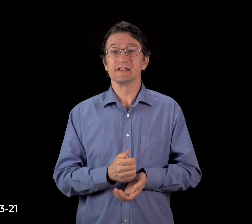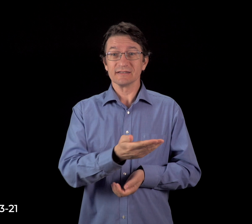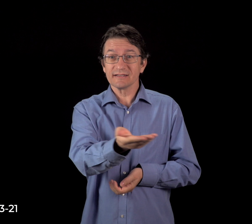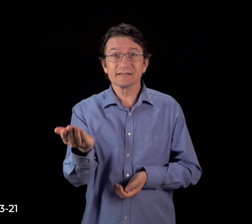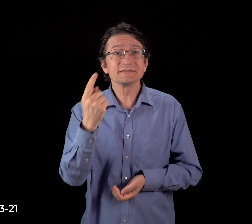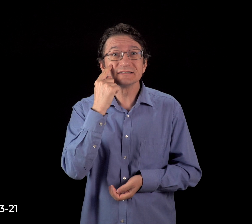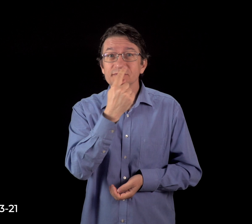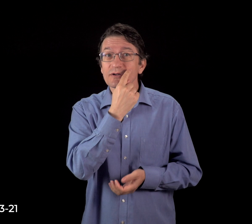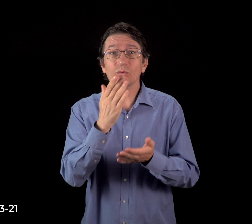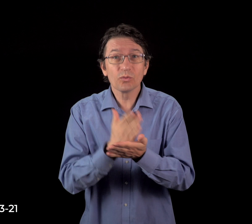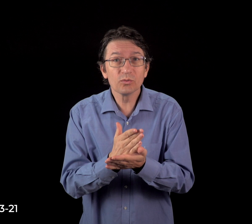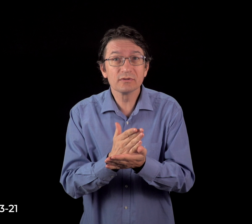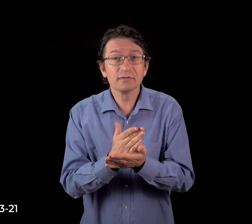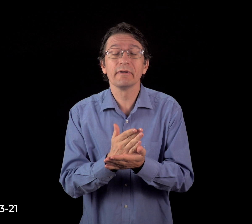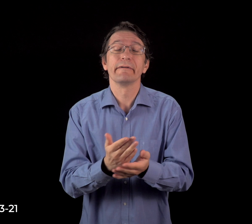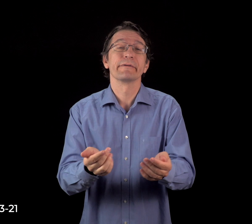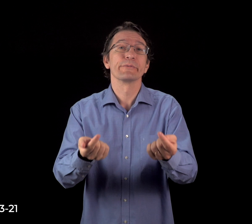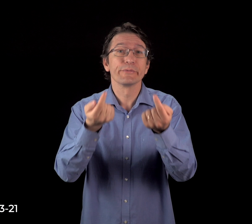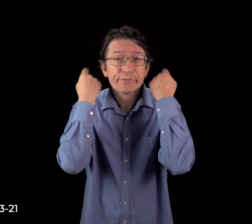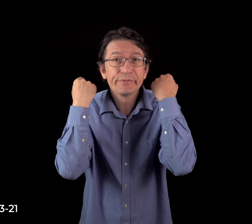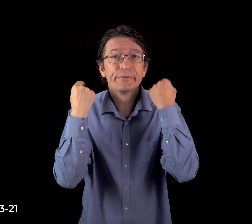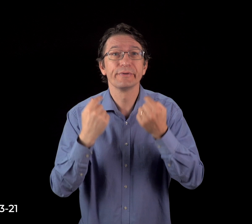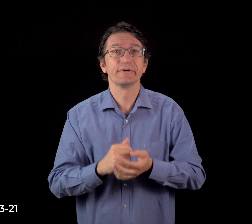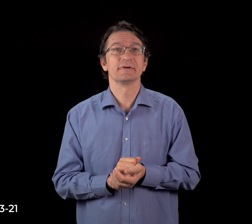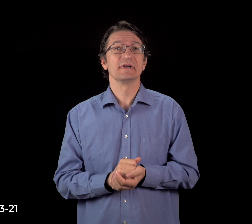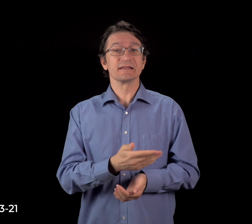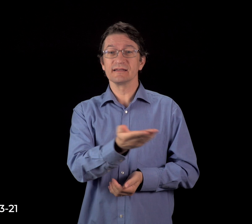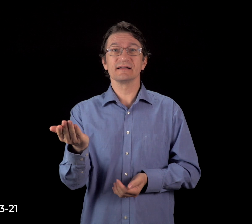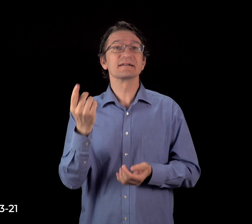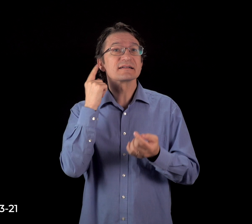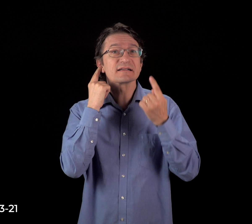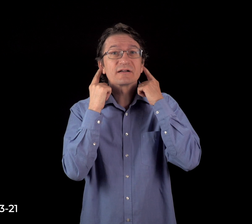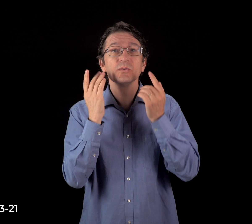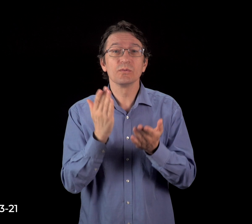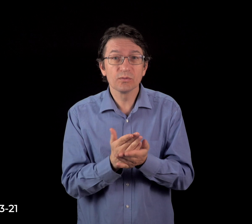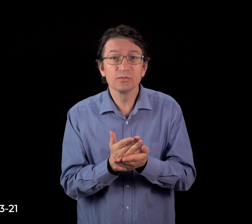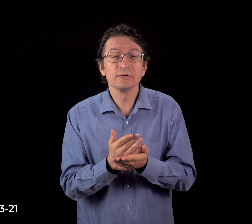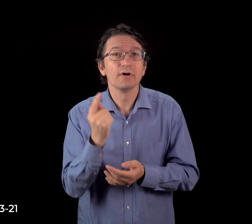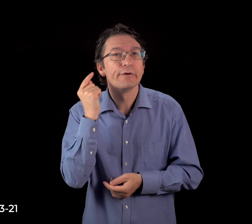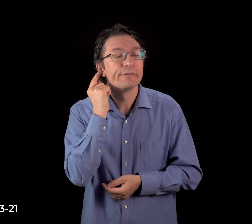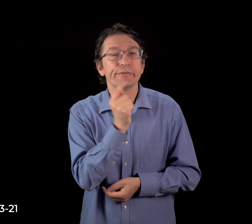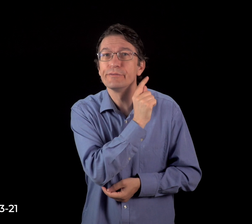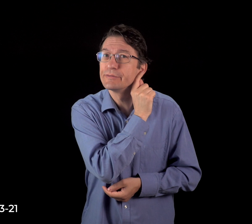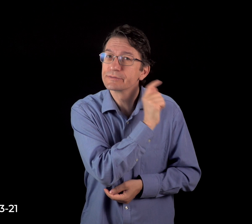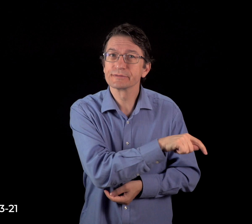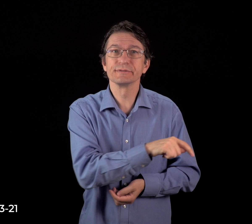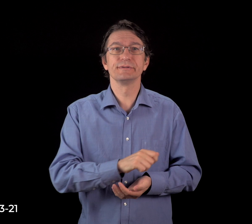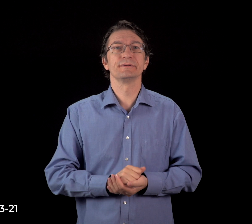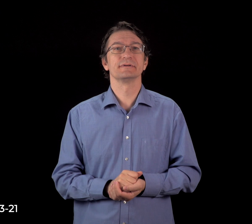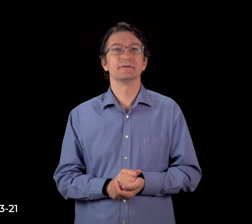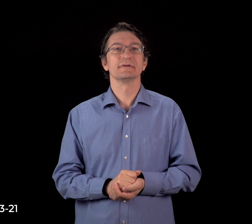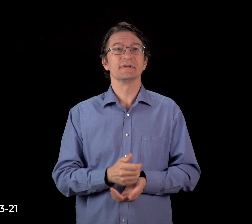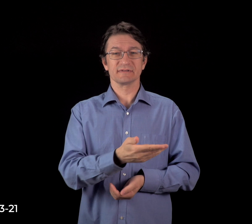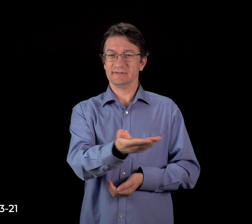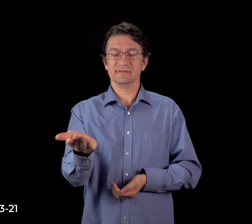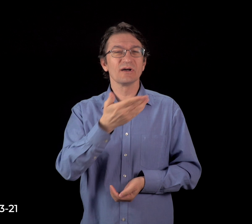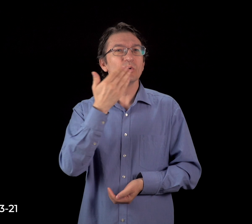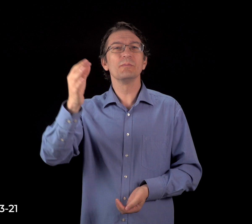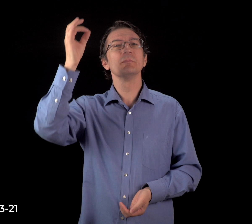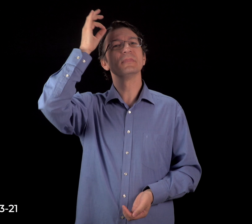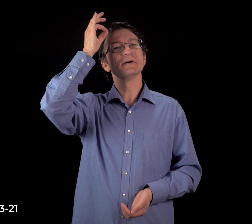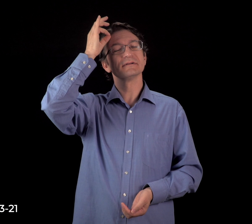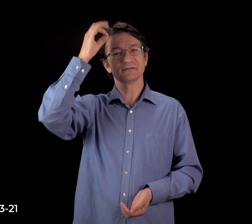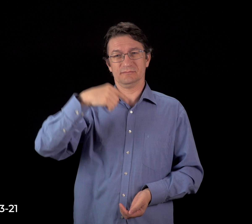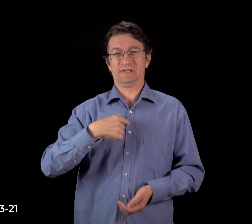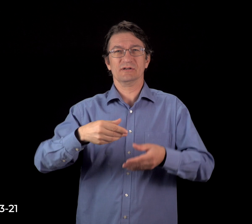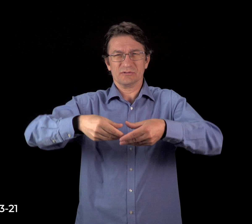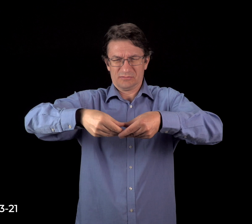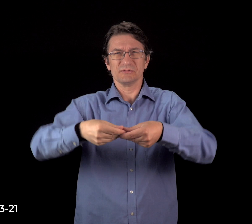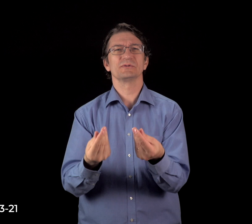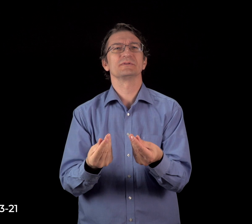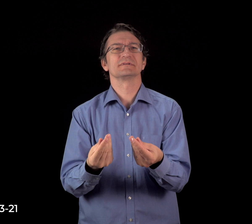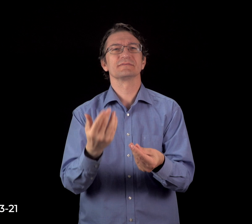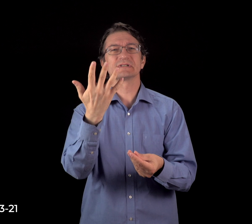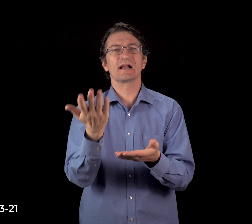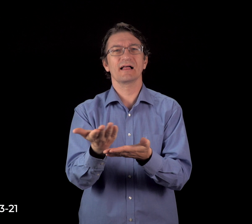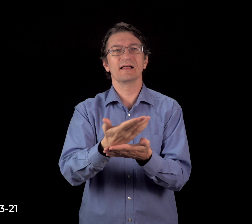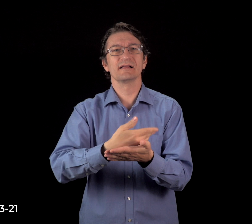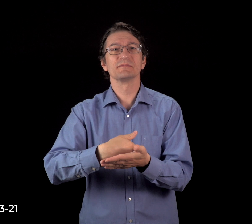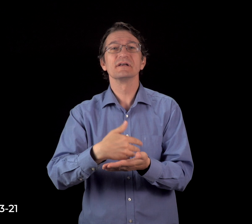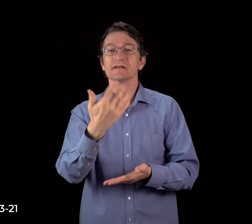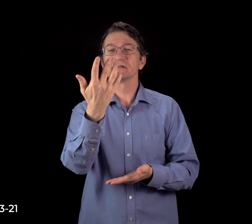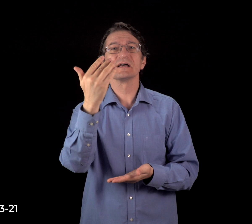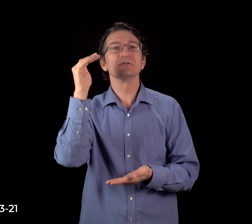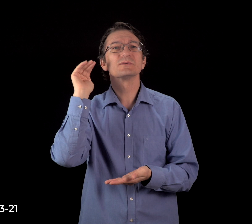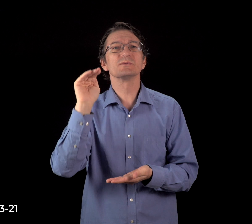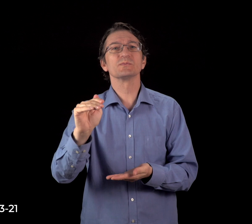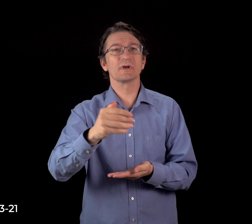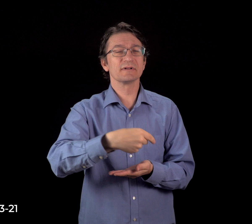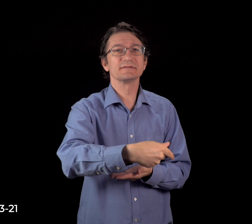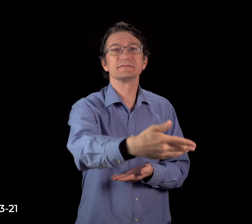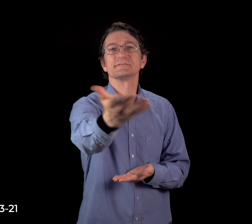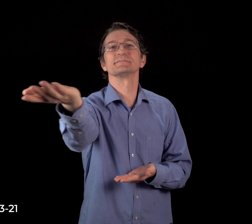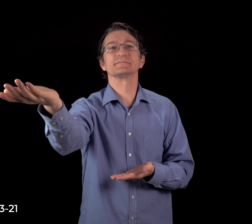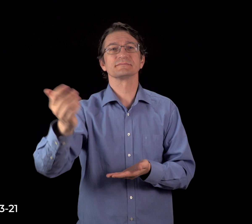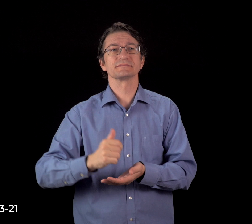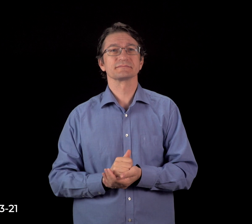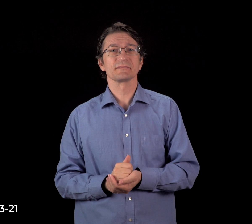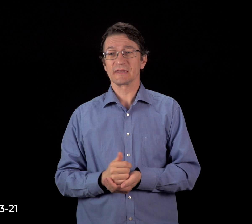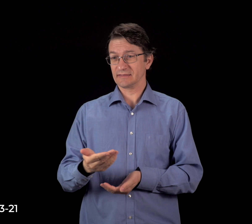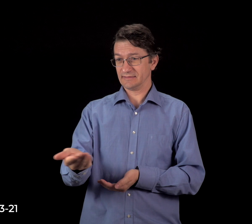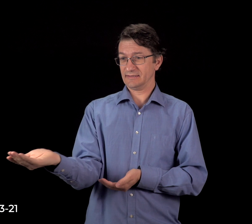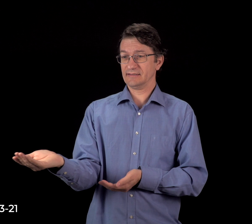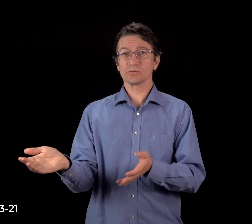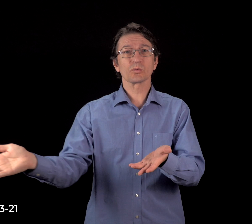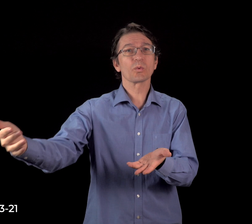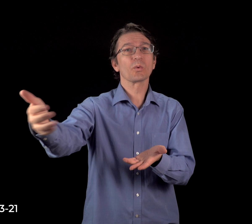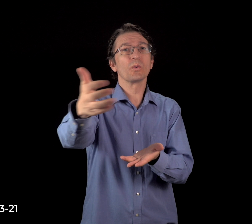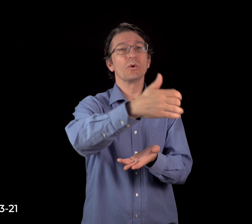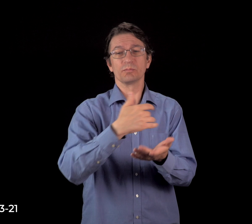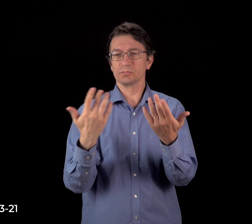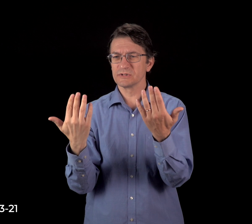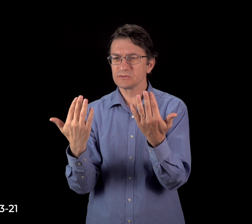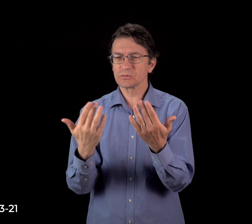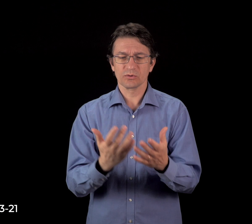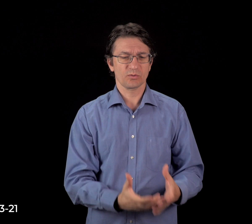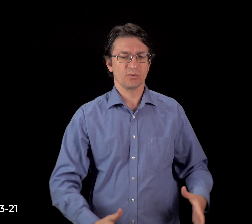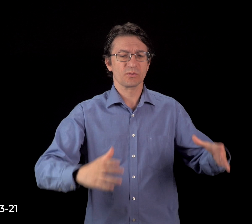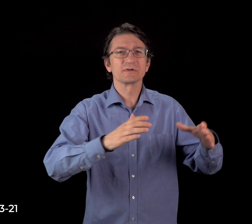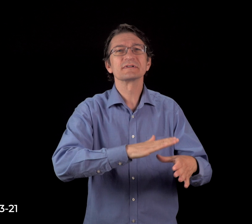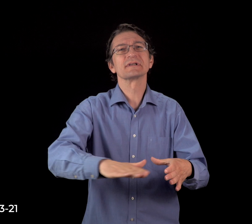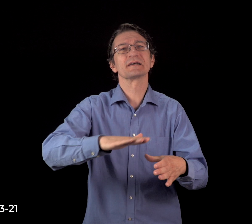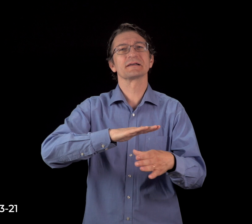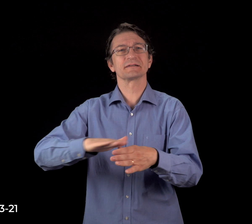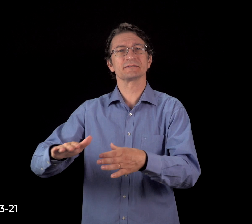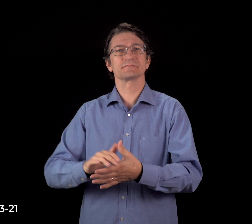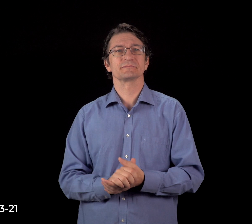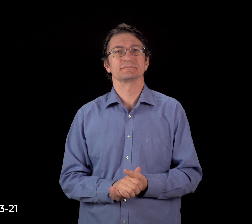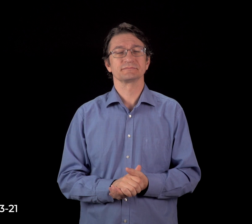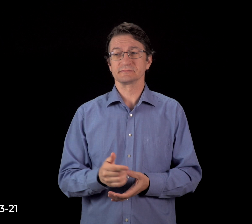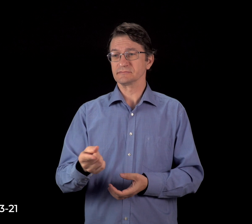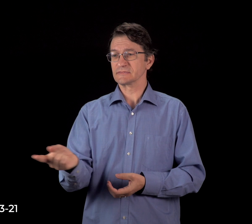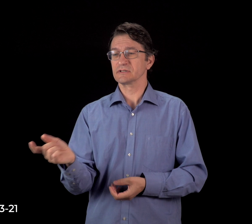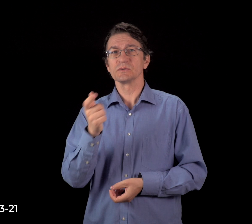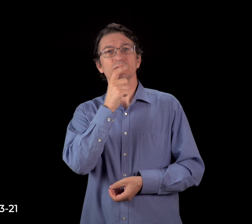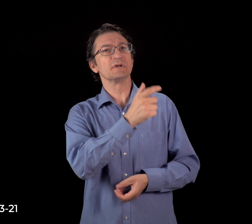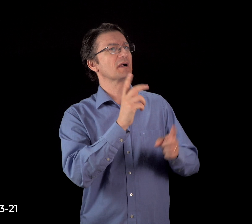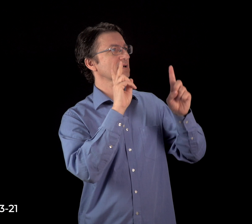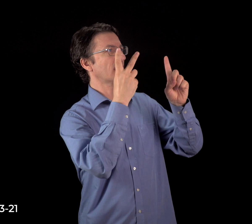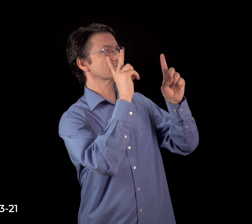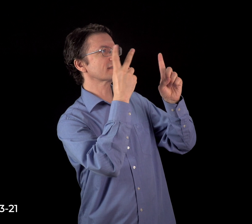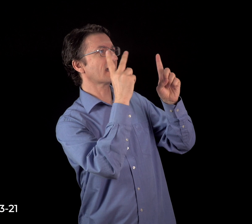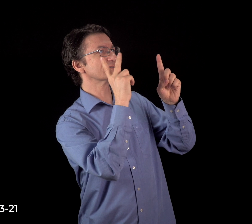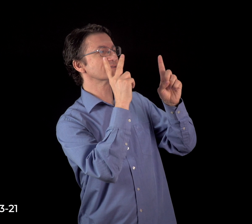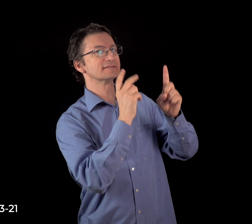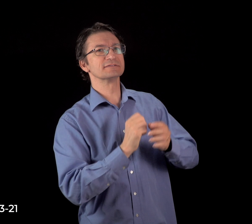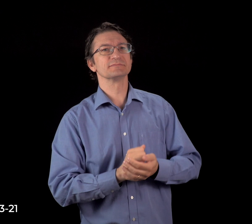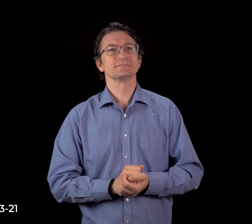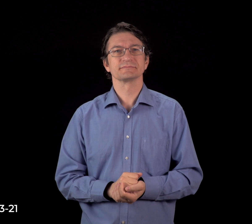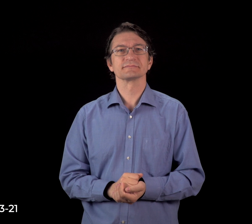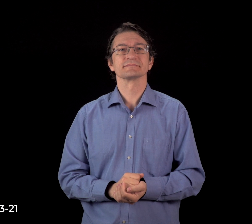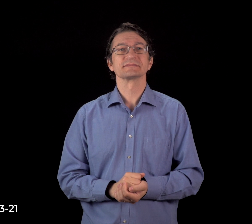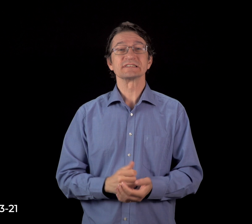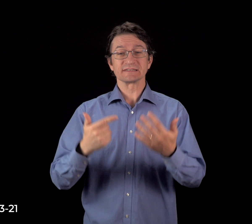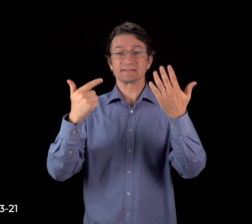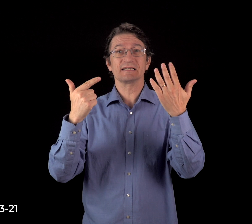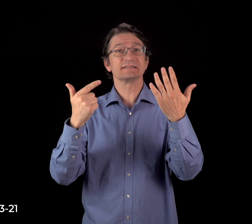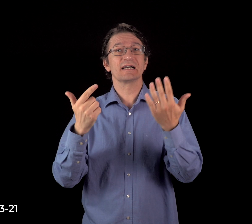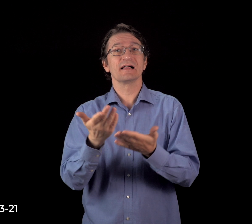When I broke the five loaves for the five thousand, how many basketfuls of broken pieces did you collect?” “Twelve,” they answered.